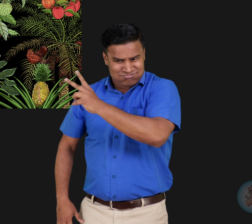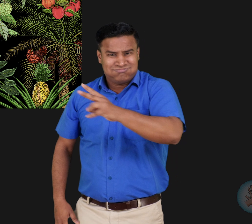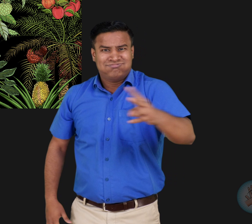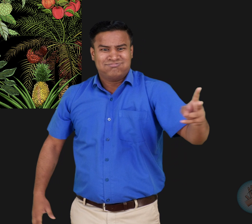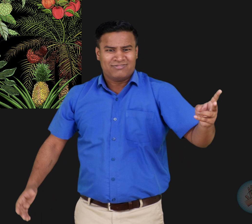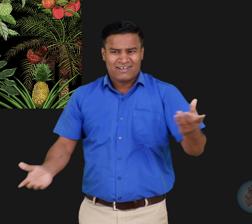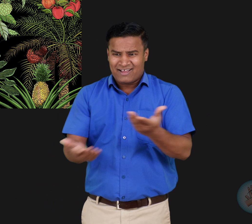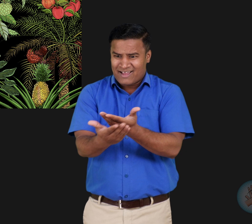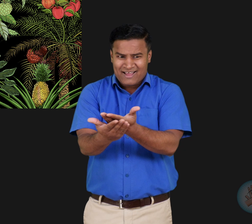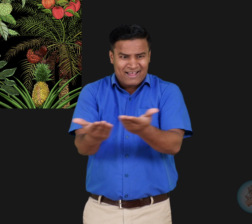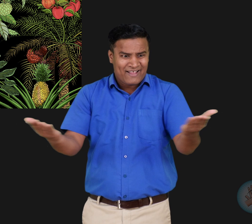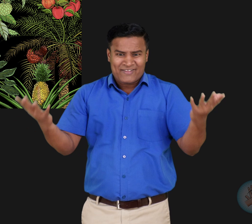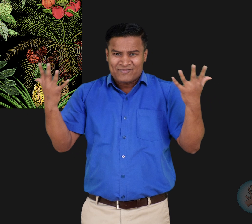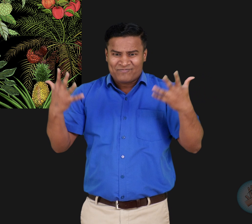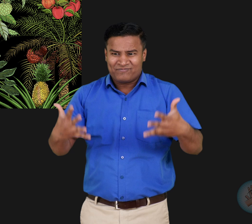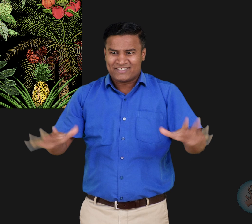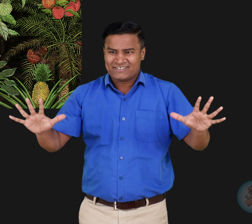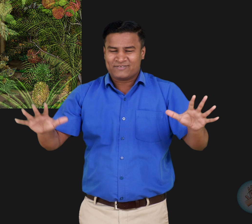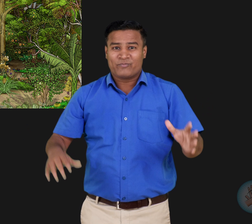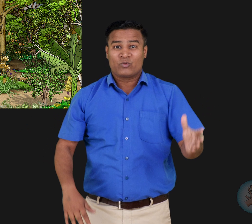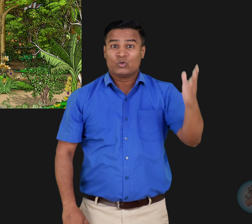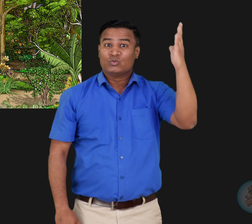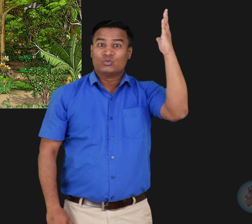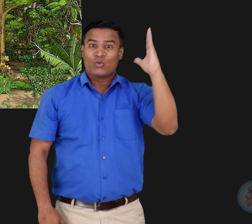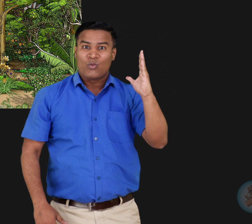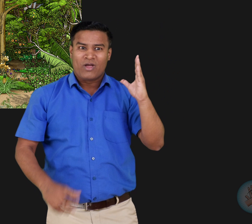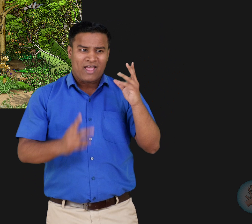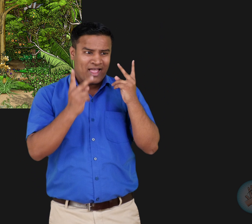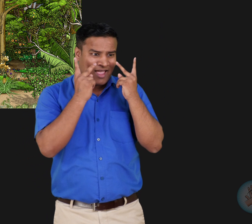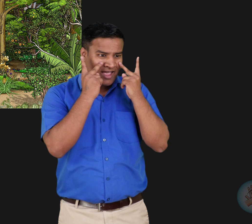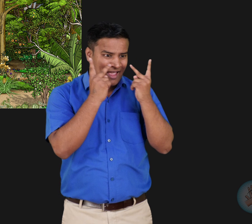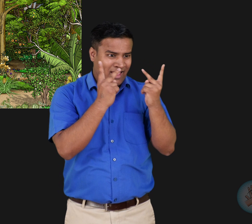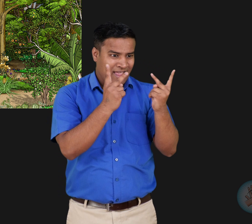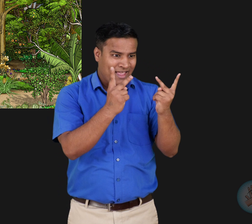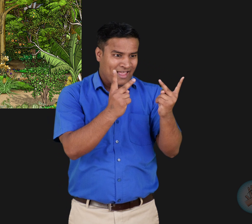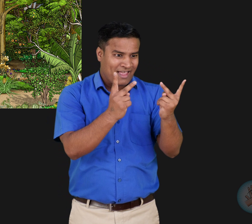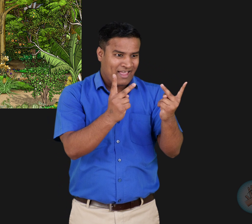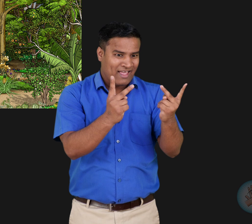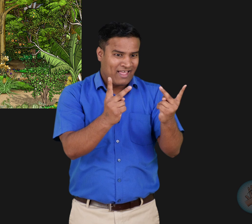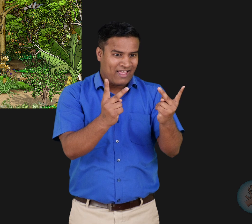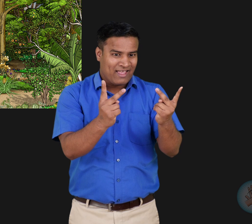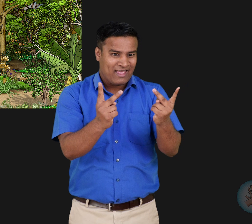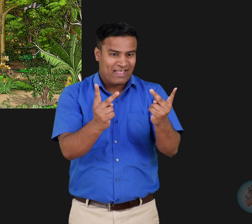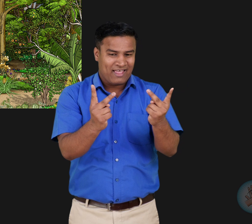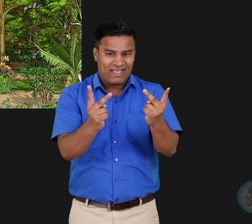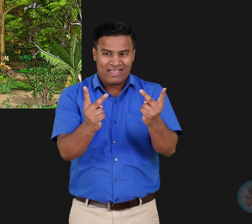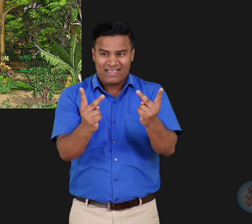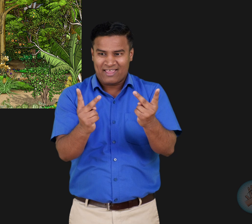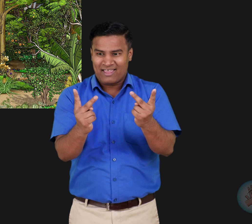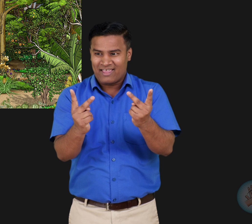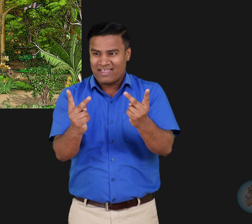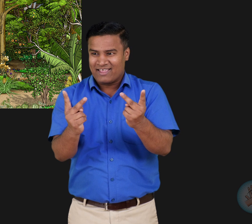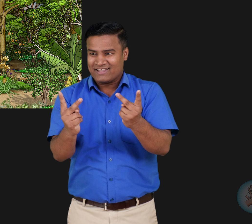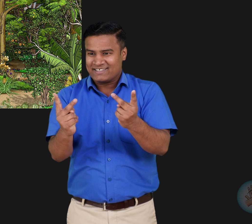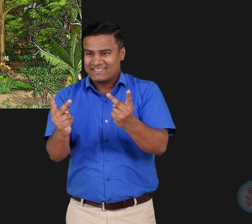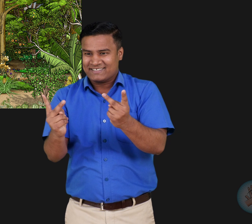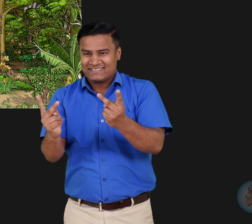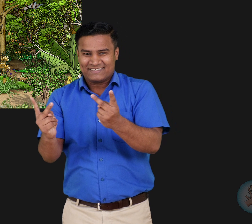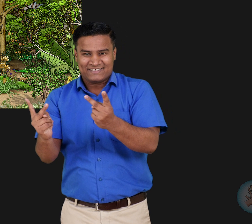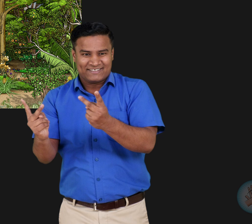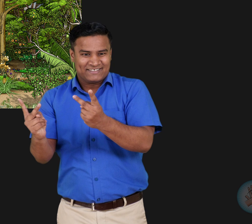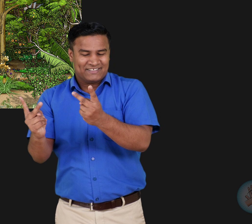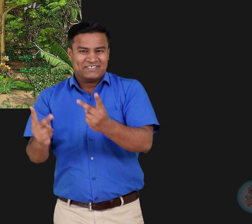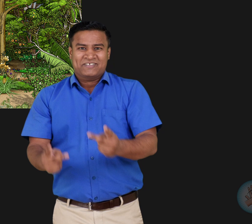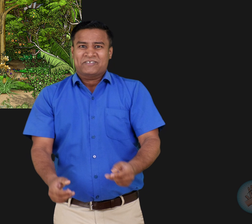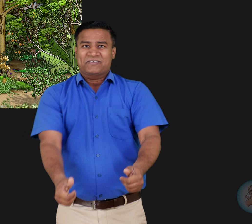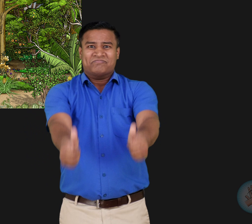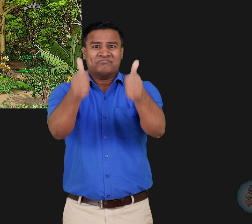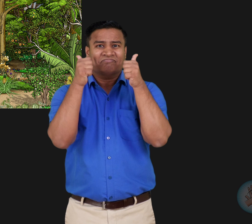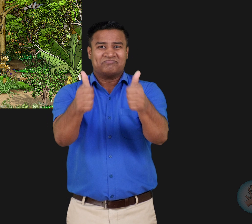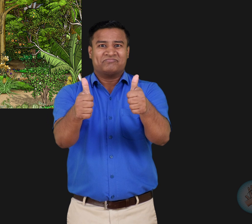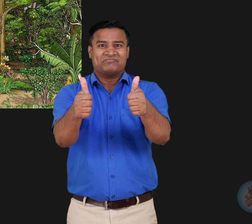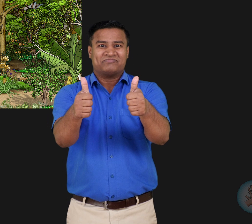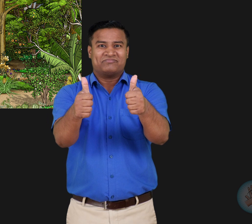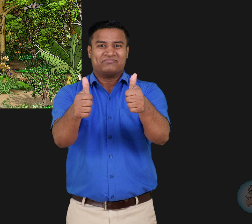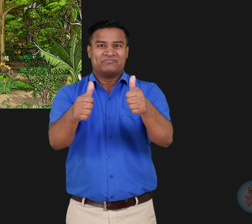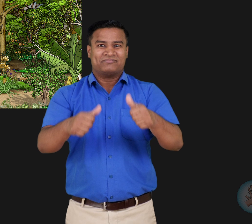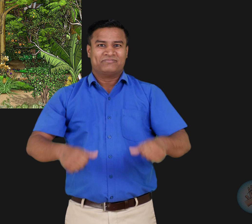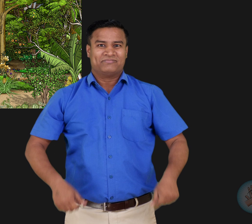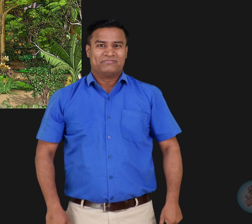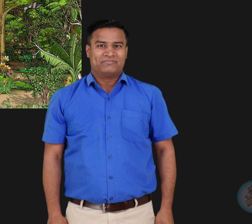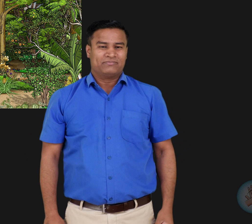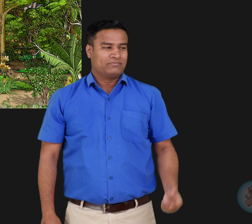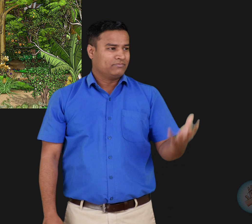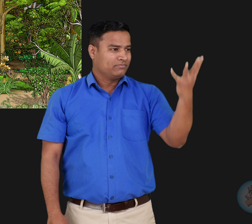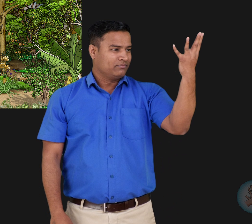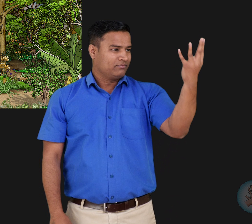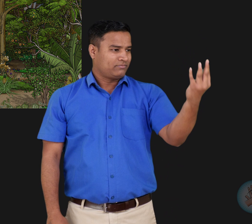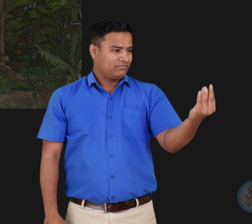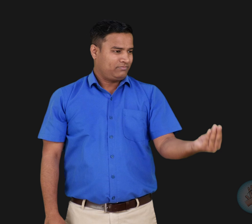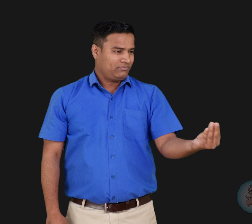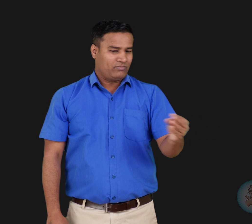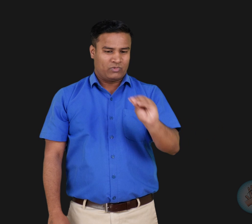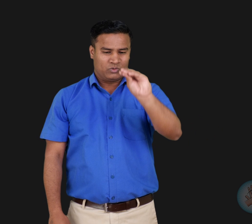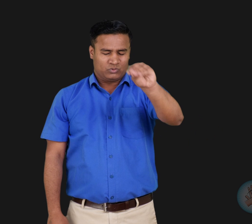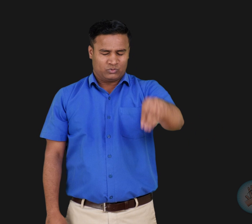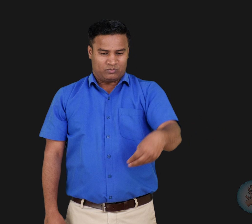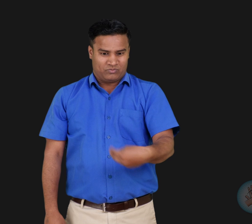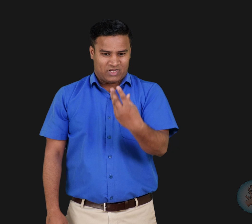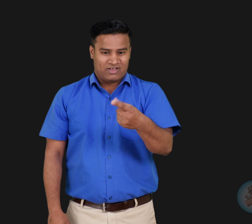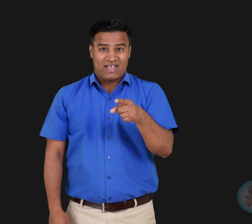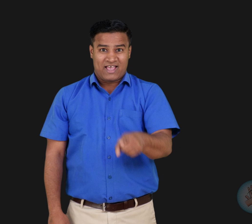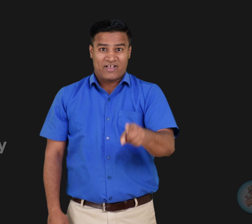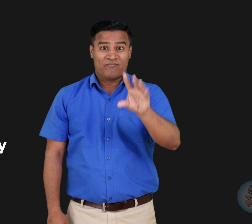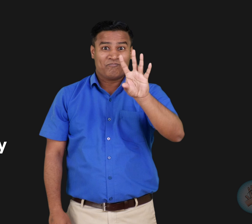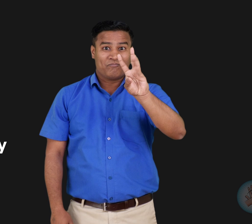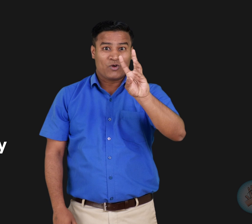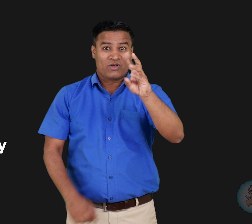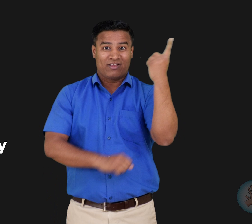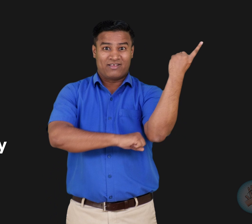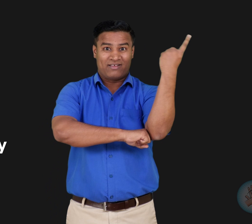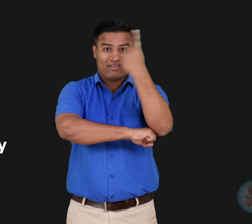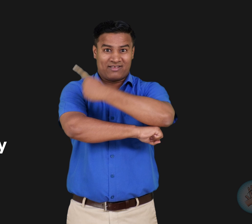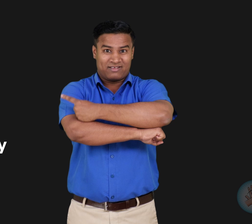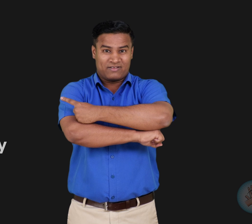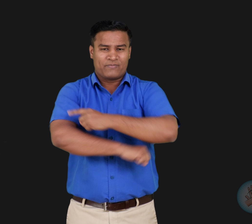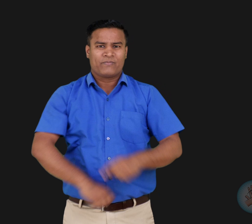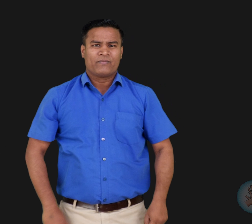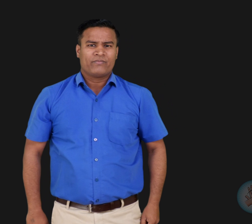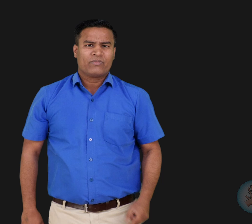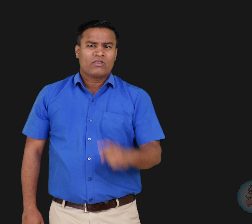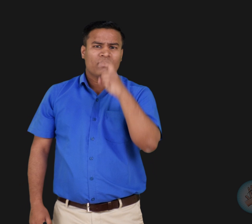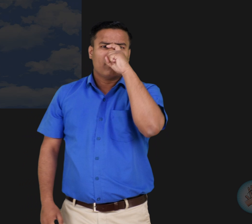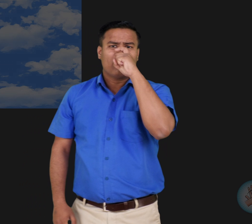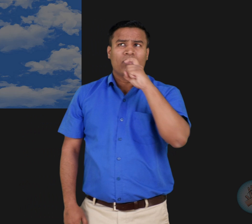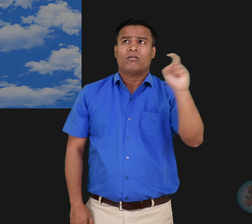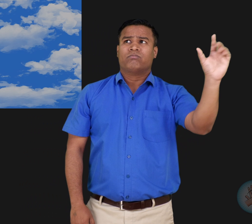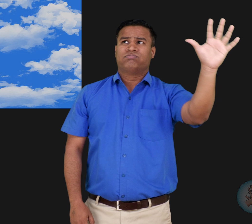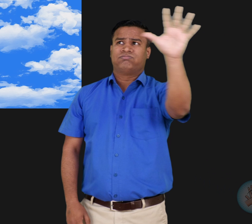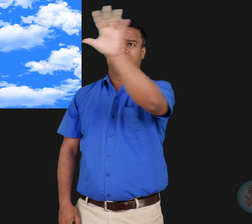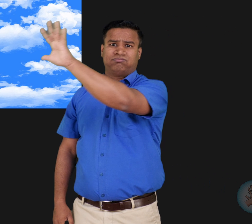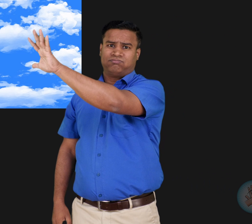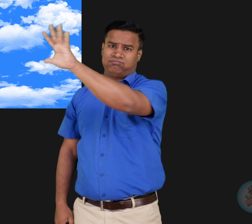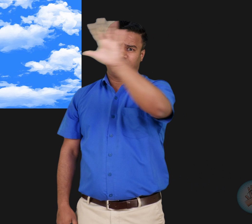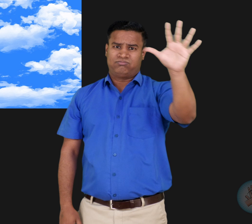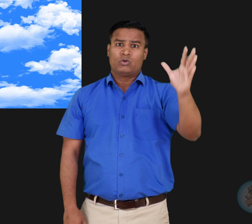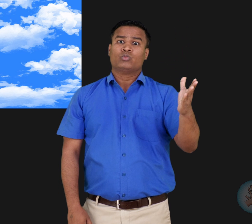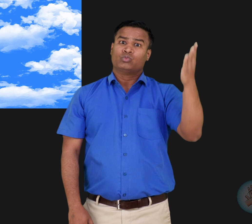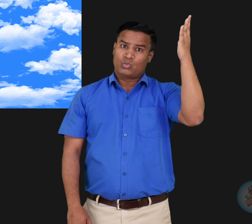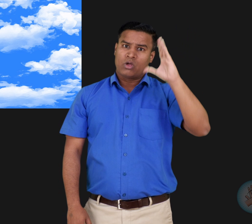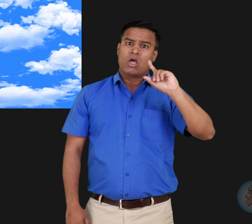And God saw that it was good. And there was evening, and there was morning—the third day.